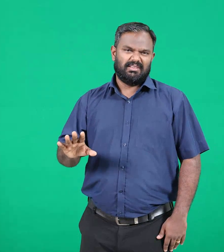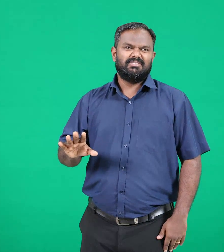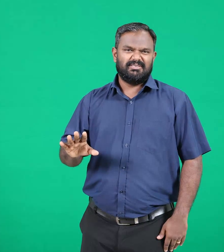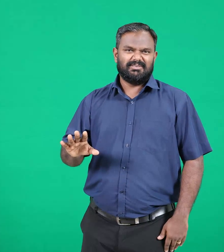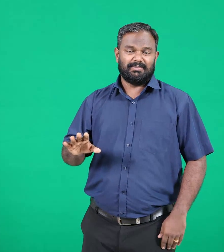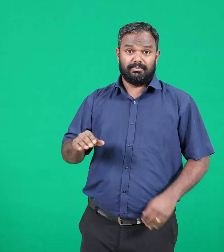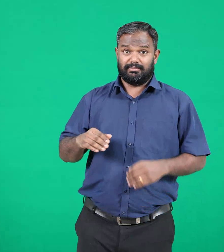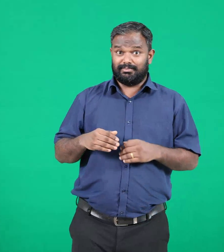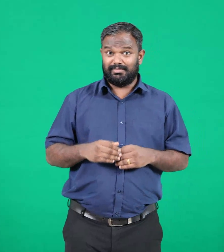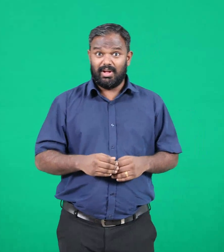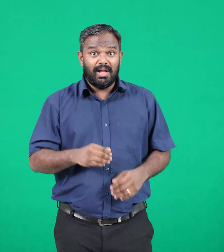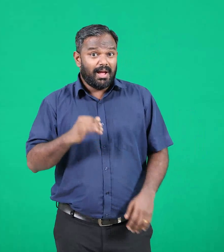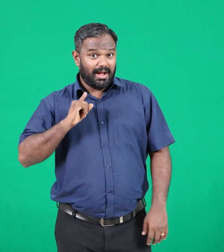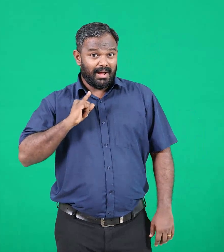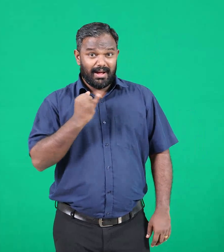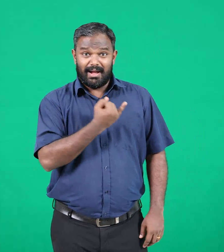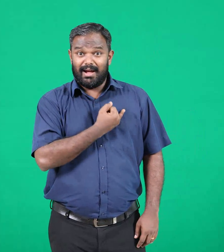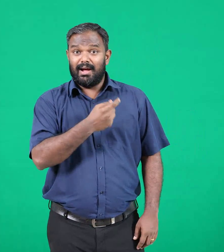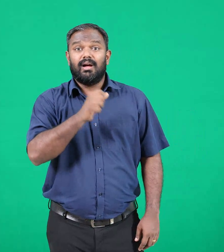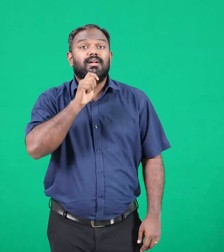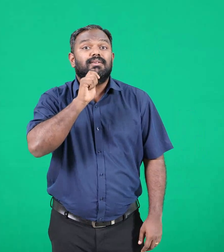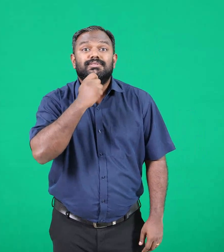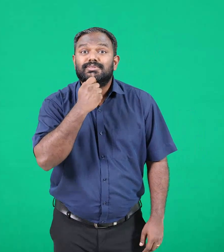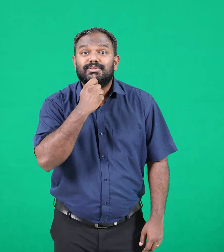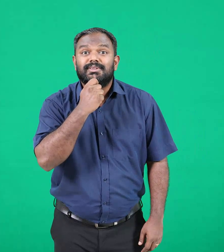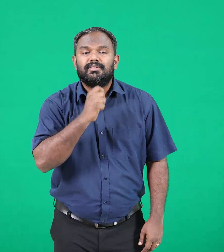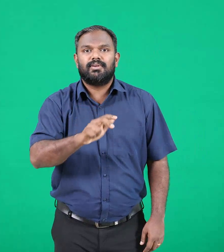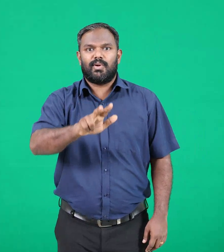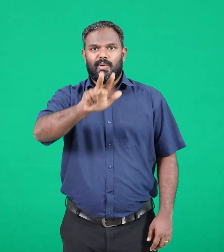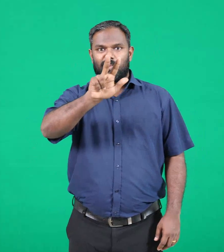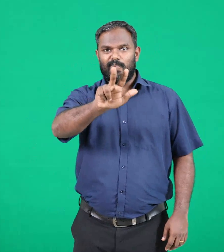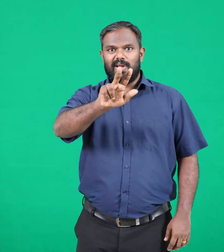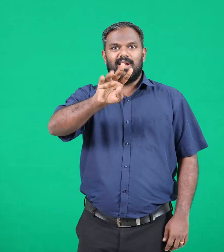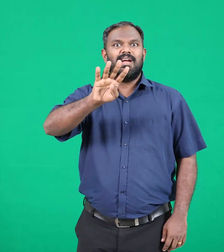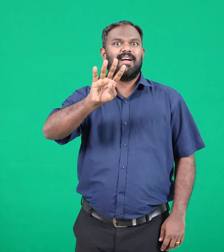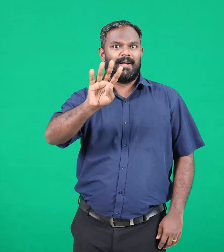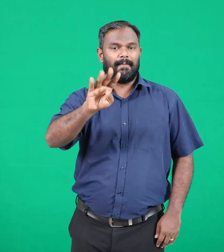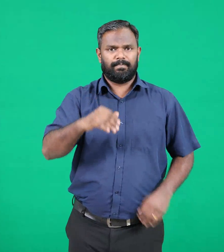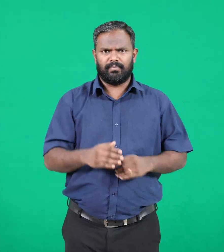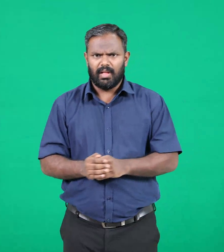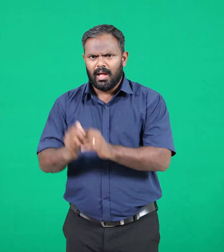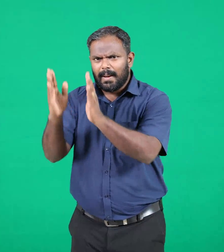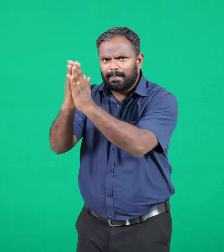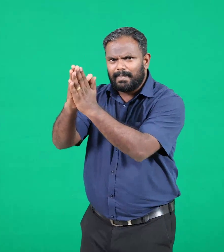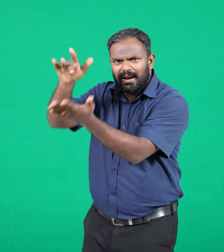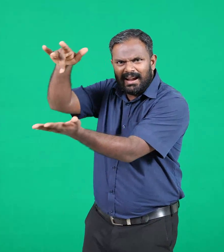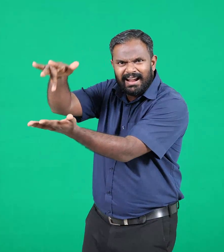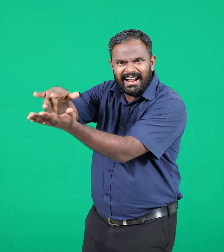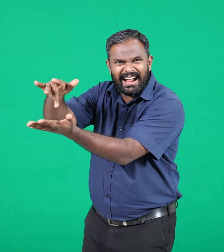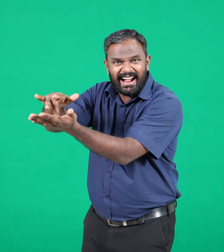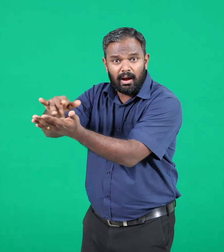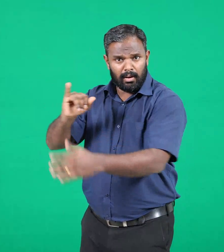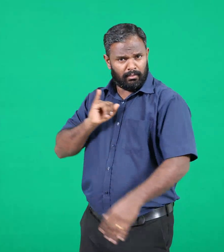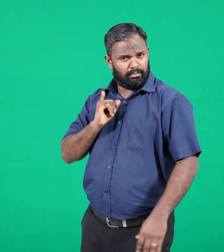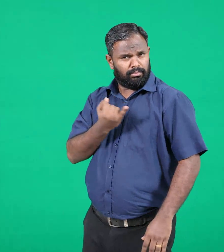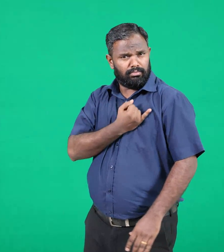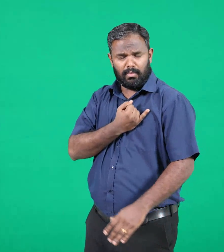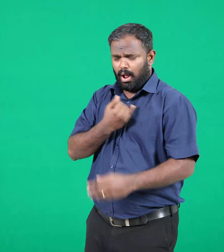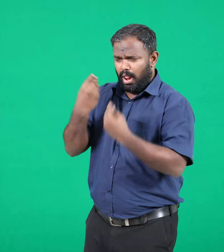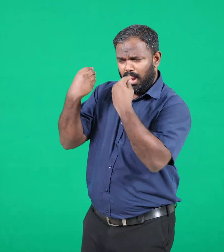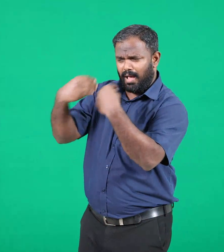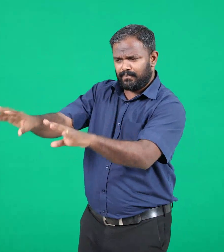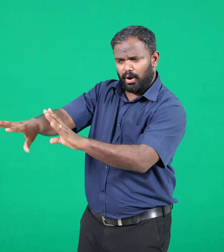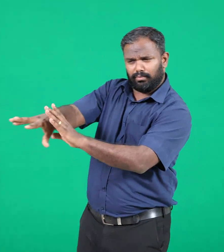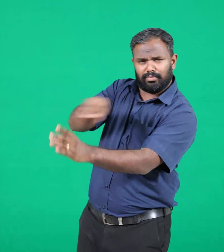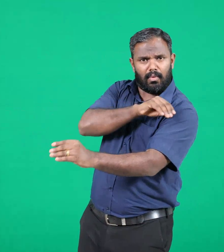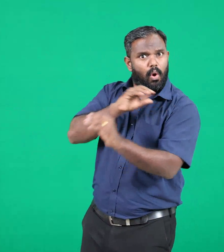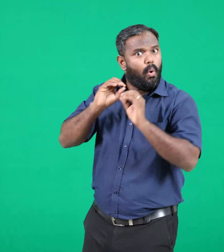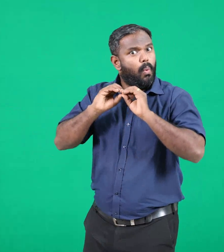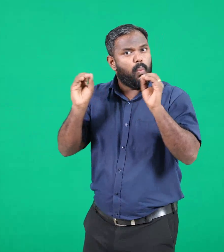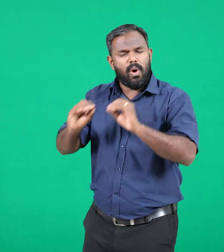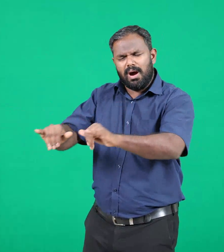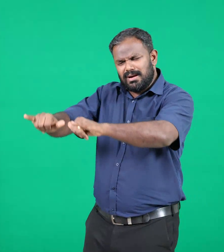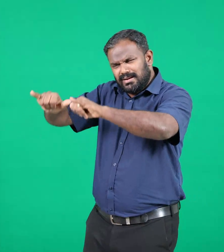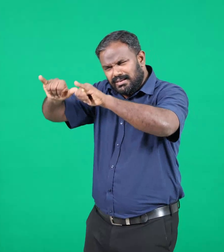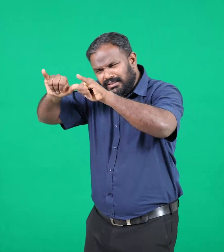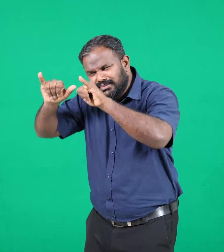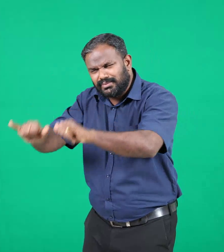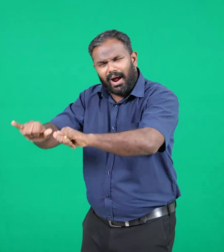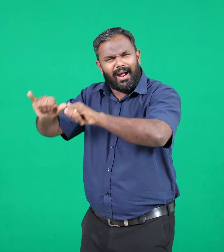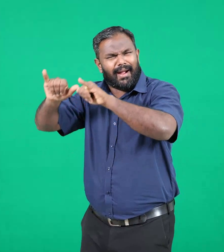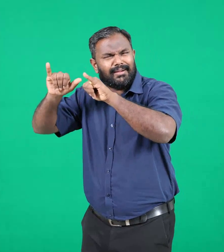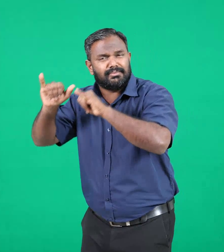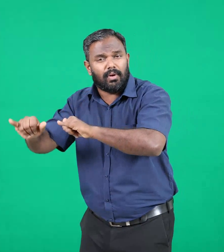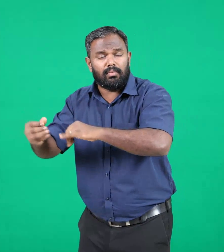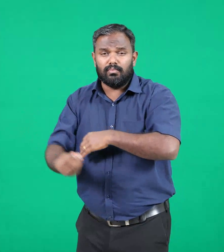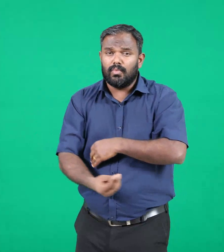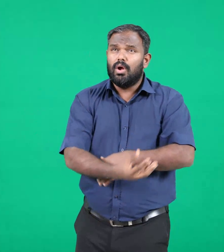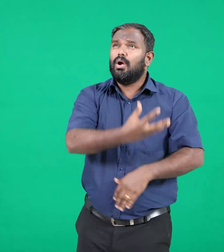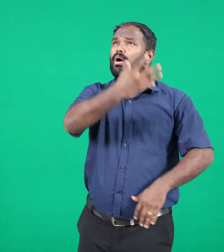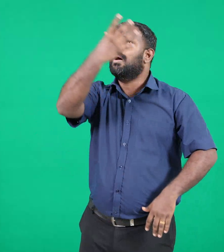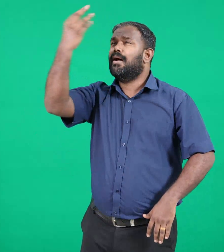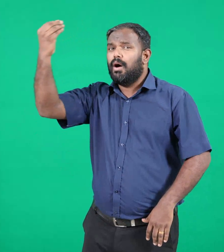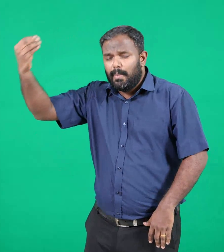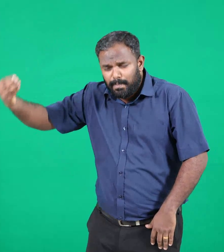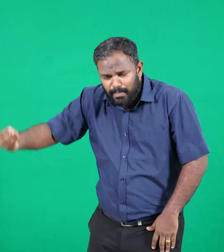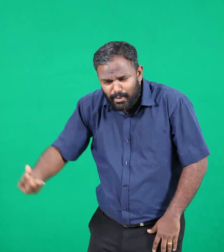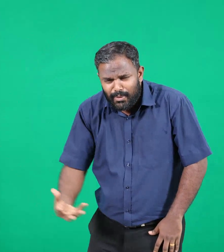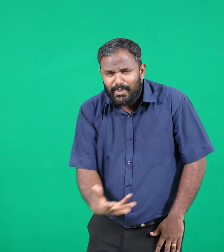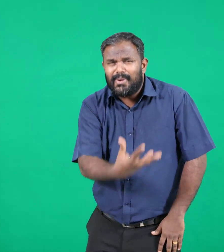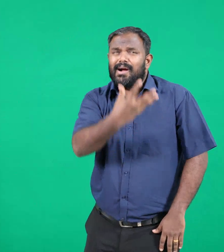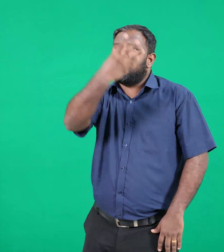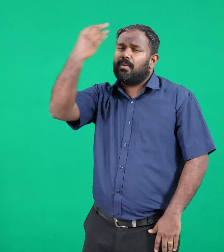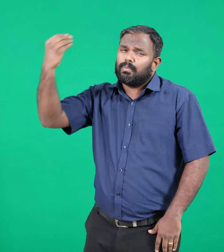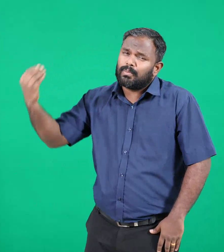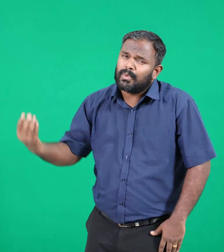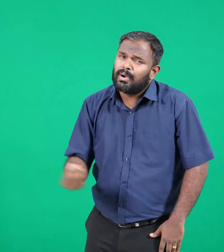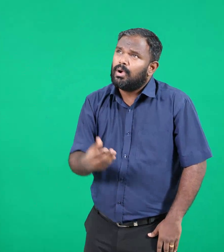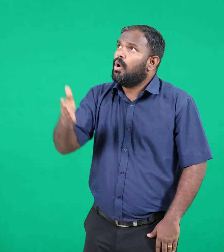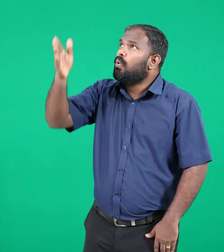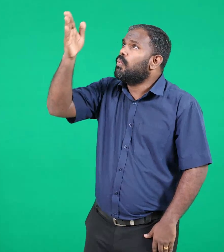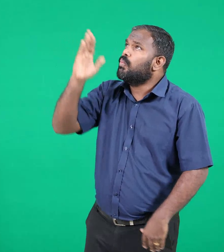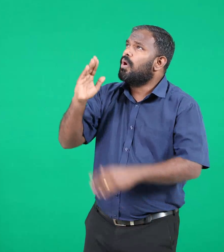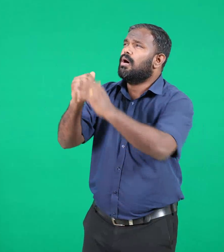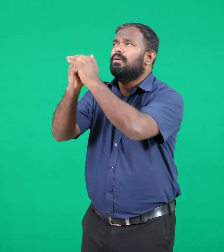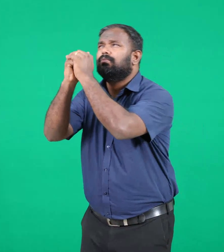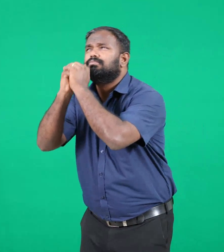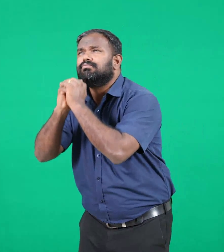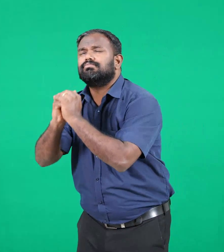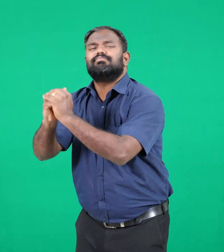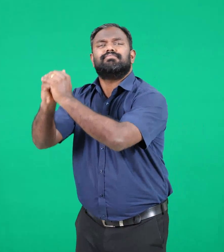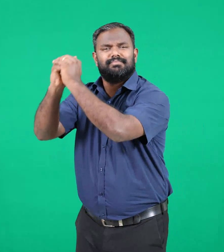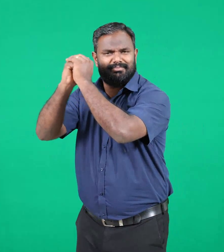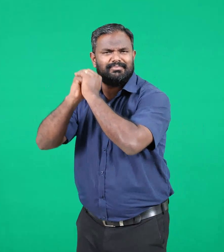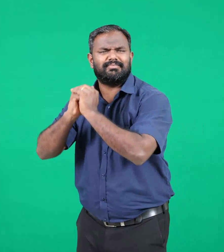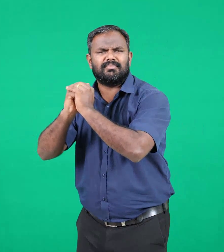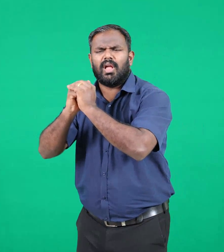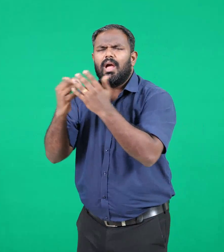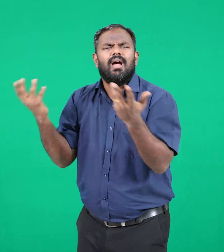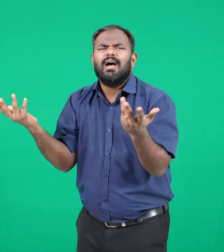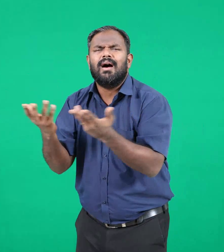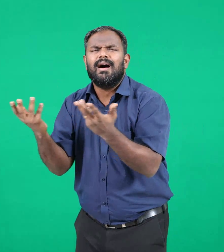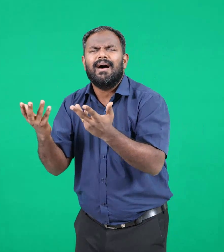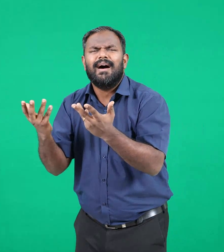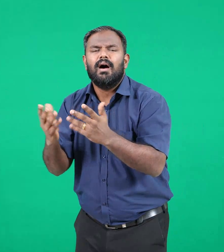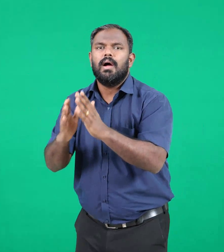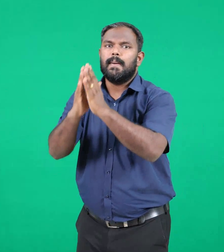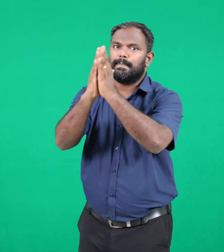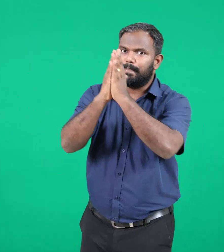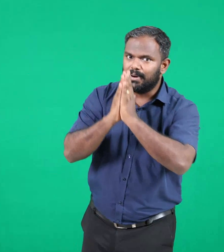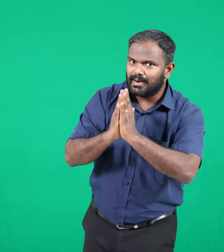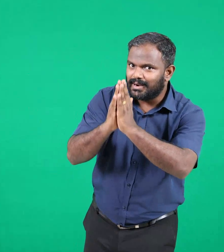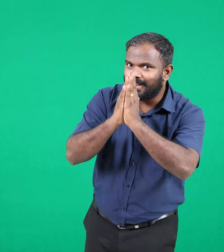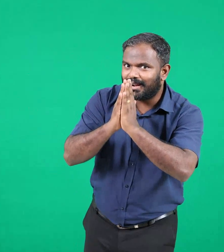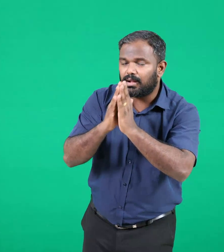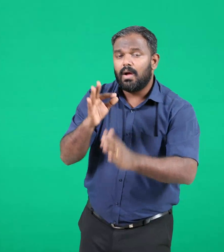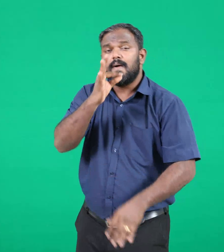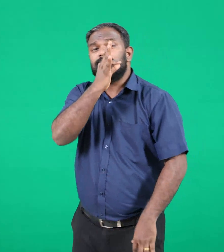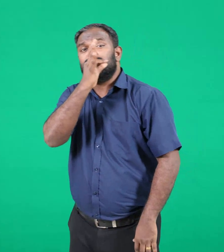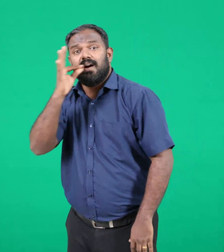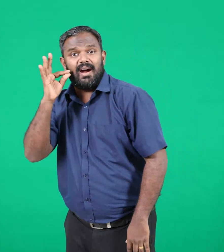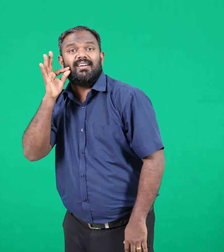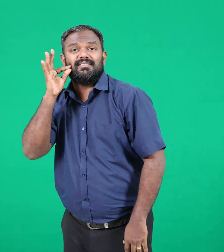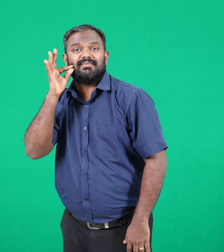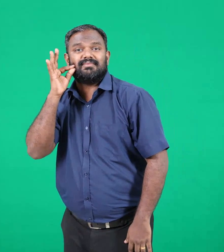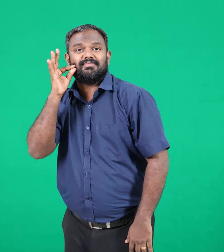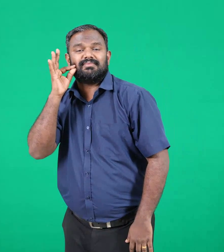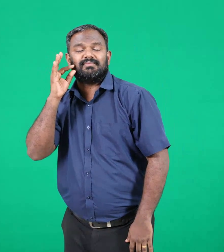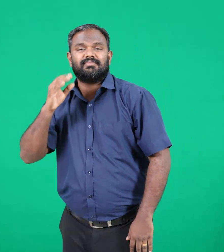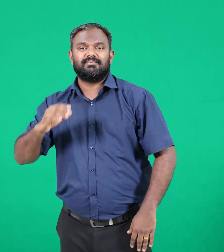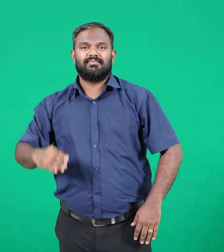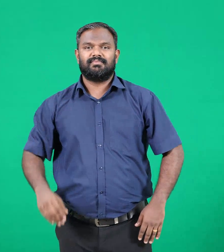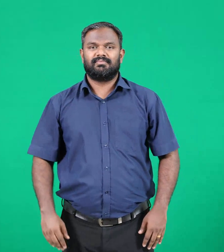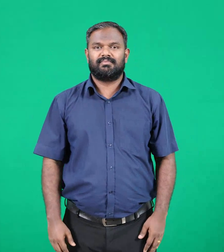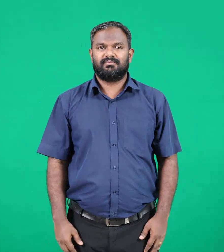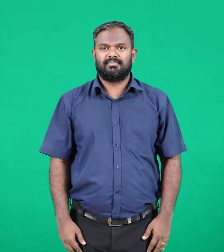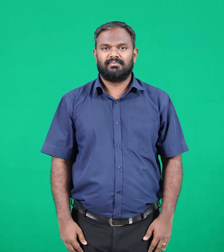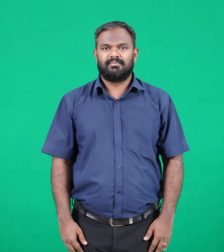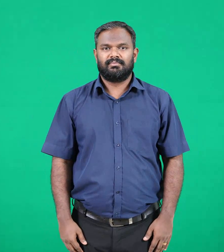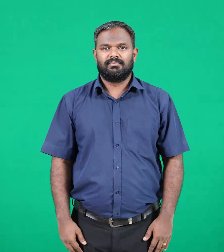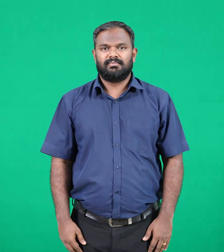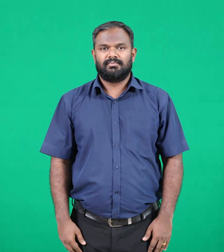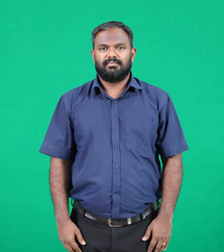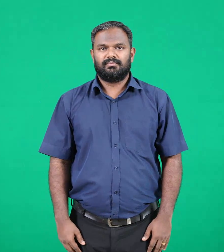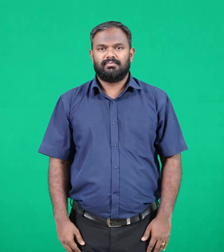She never left the temple, but worshiped night and day, fasting and praying.